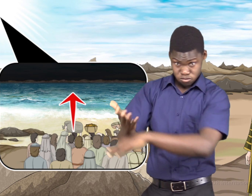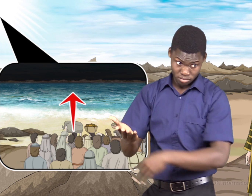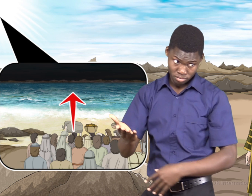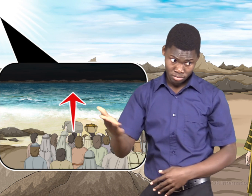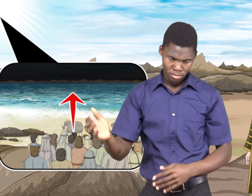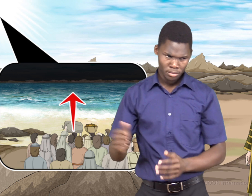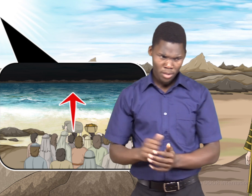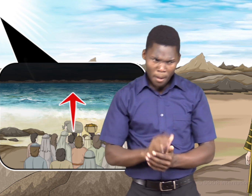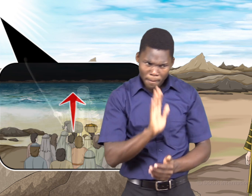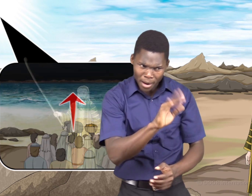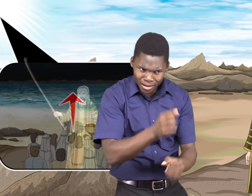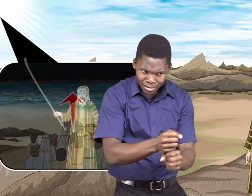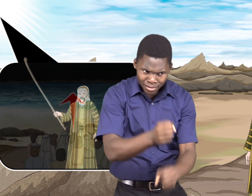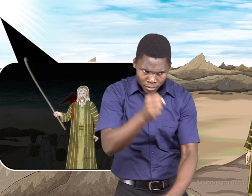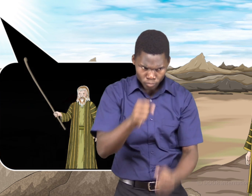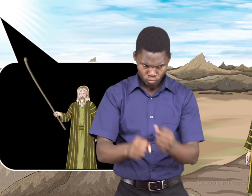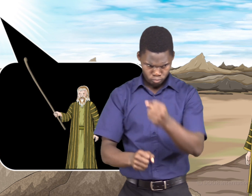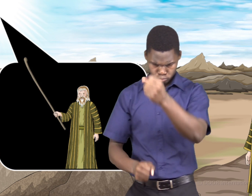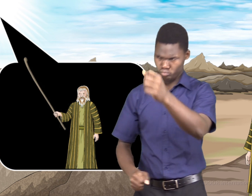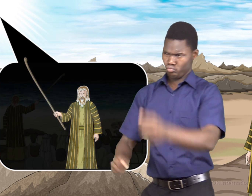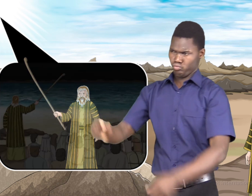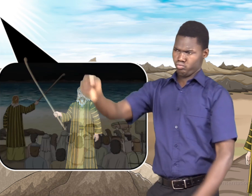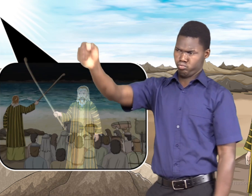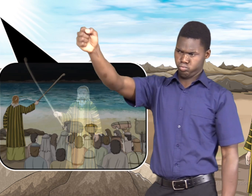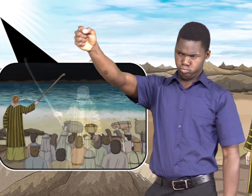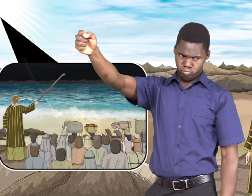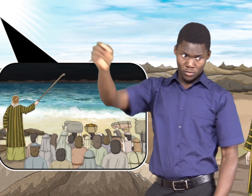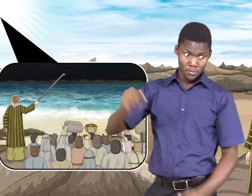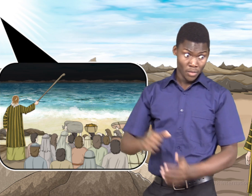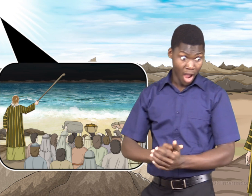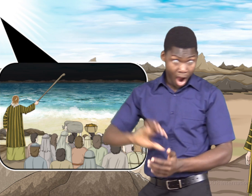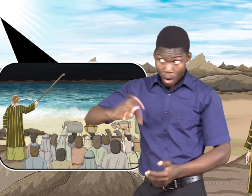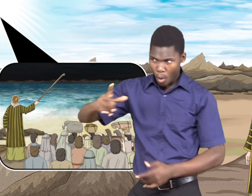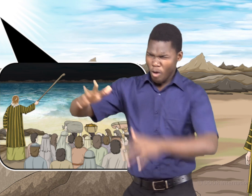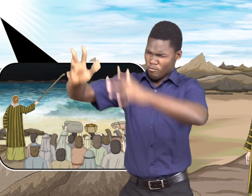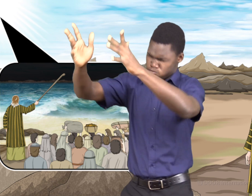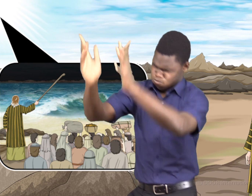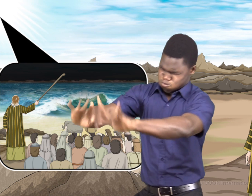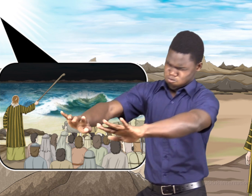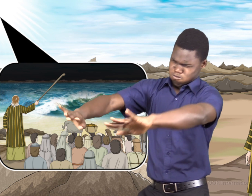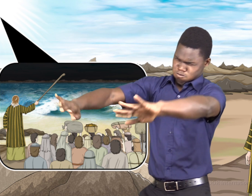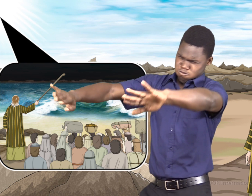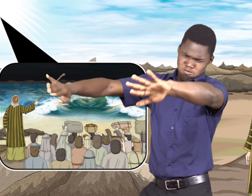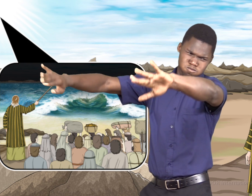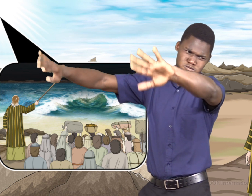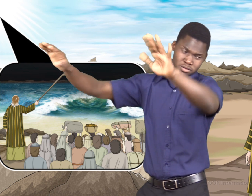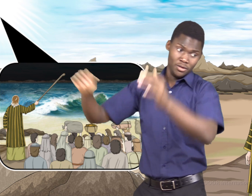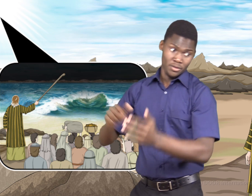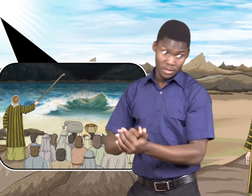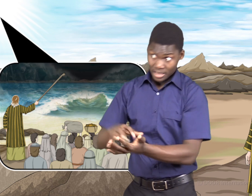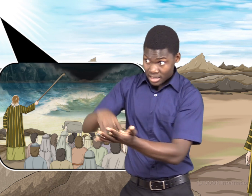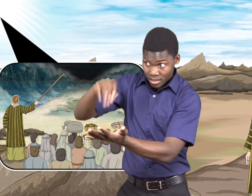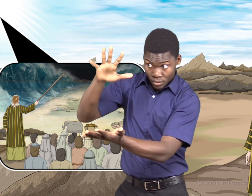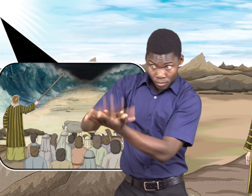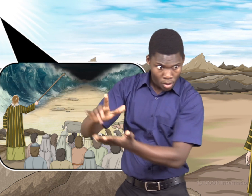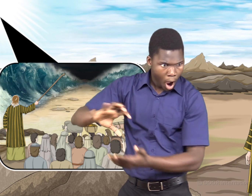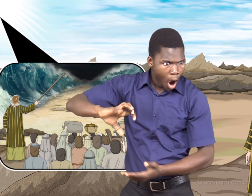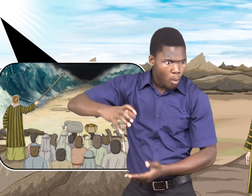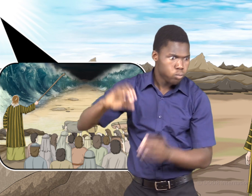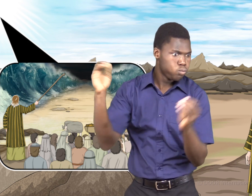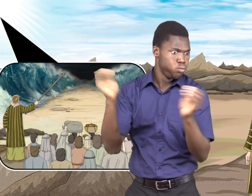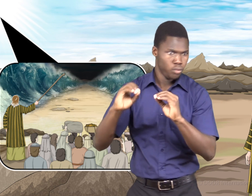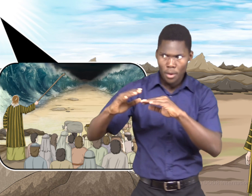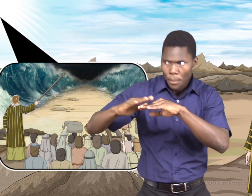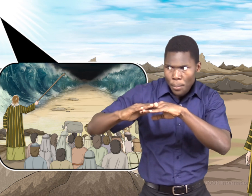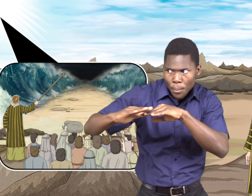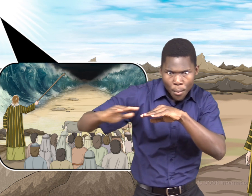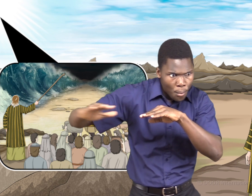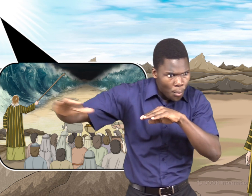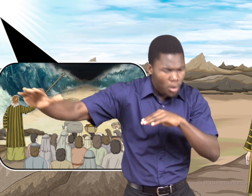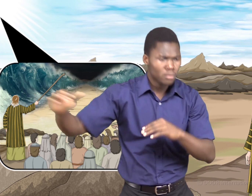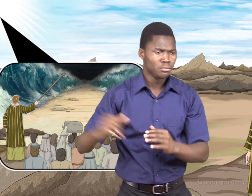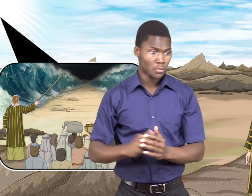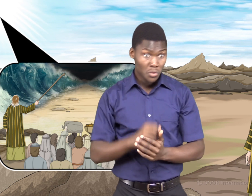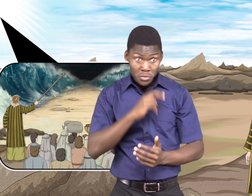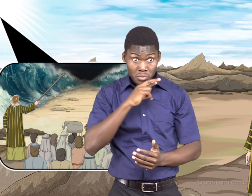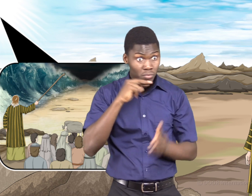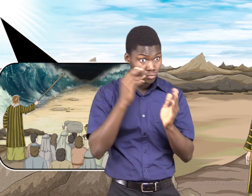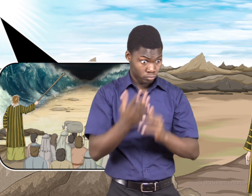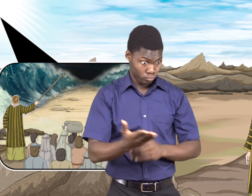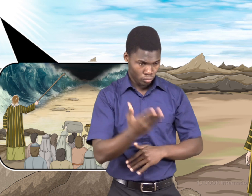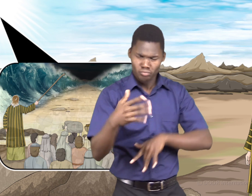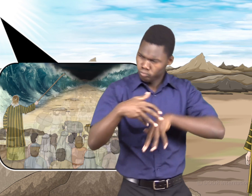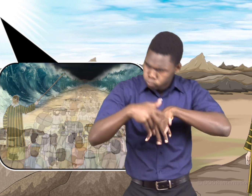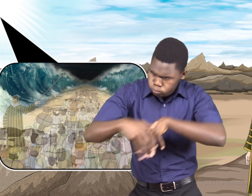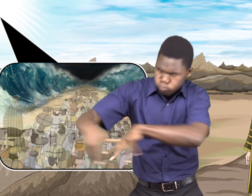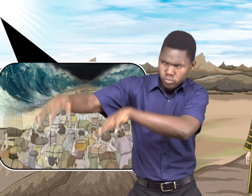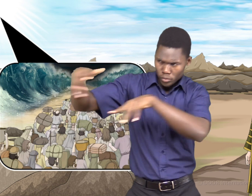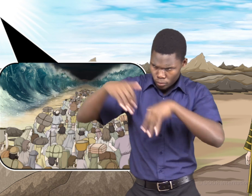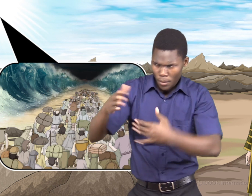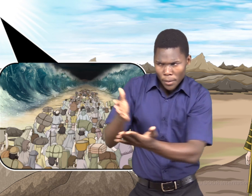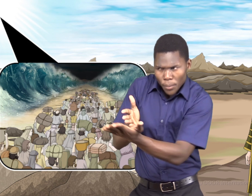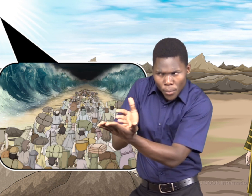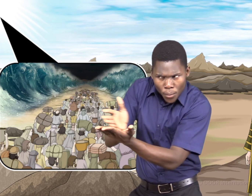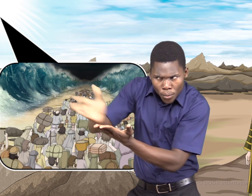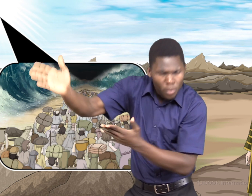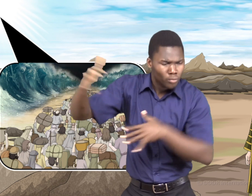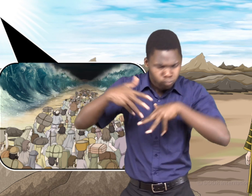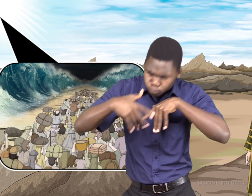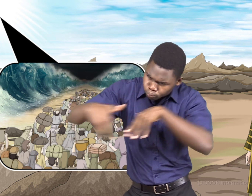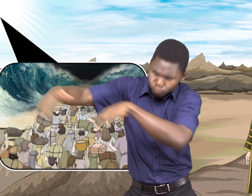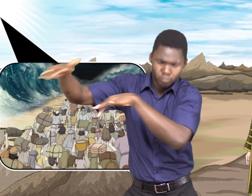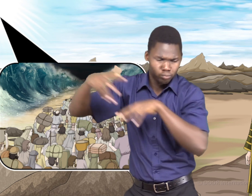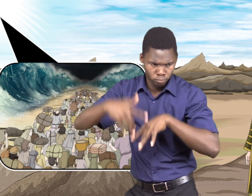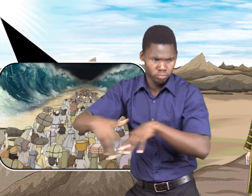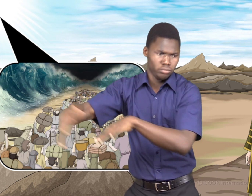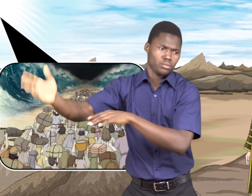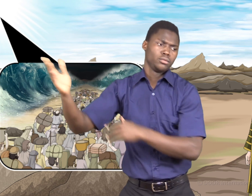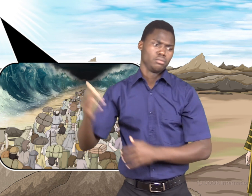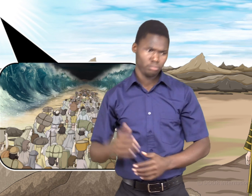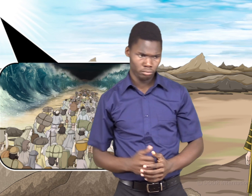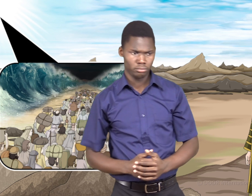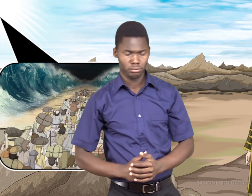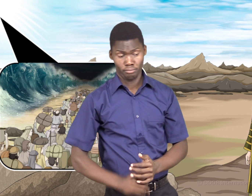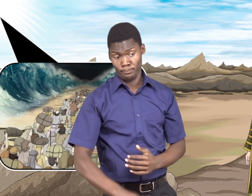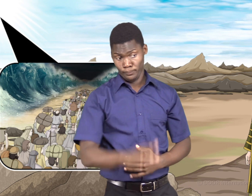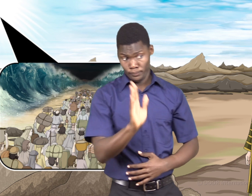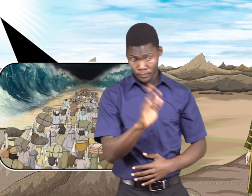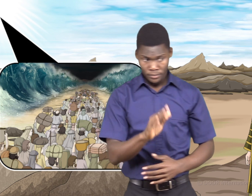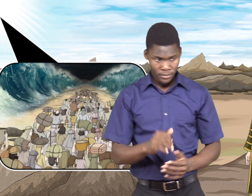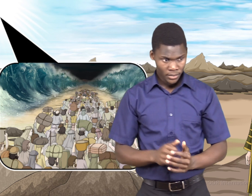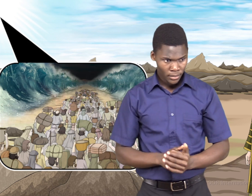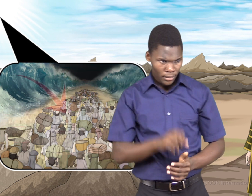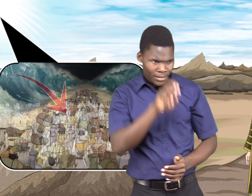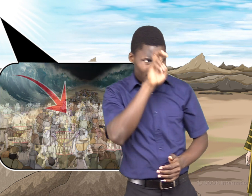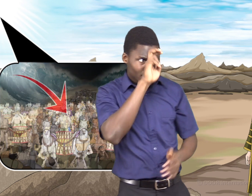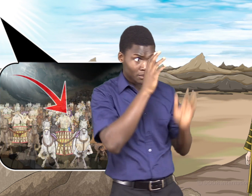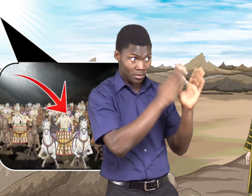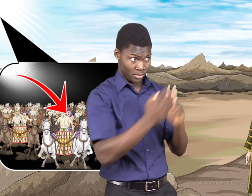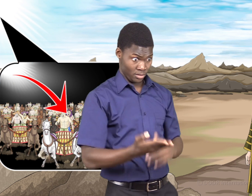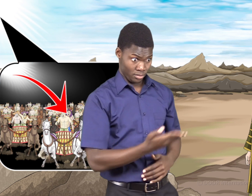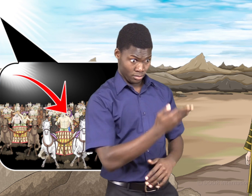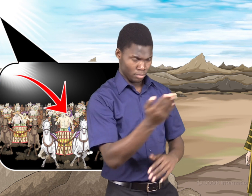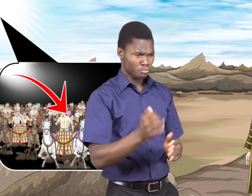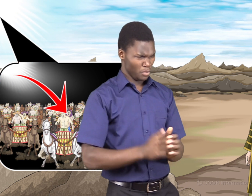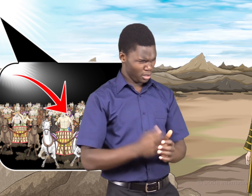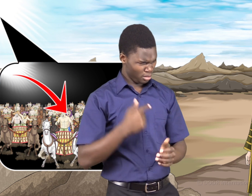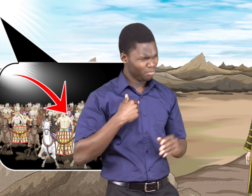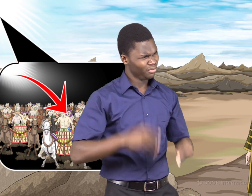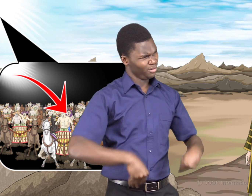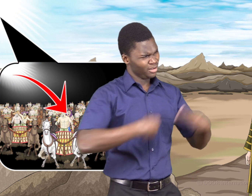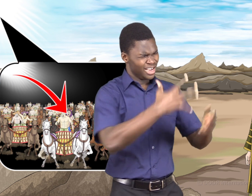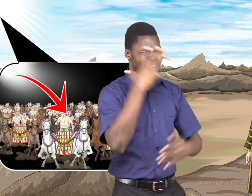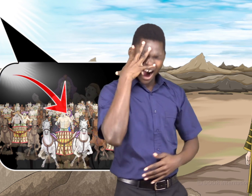And as for you, lift up your staff and stretch out your hand over the sea and divide it, so that the Israelites can go through the sea on dry ground.